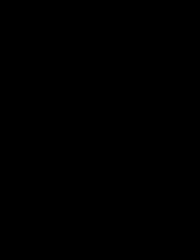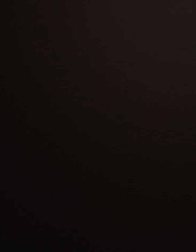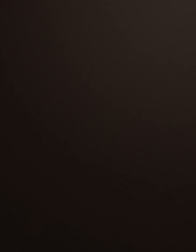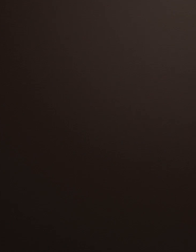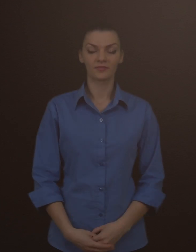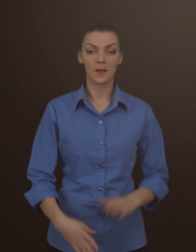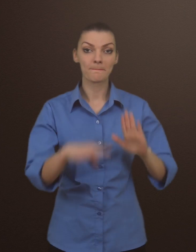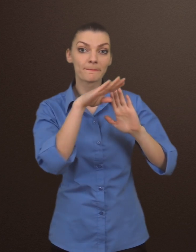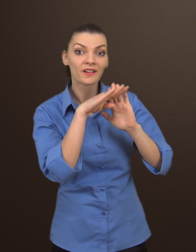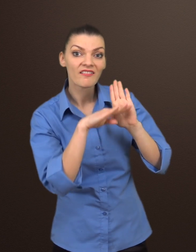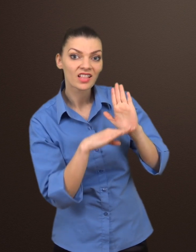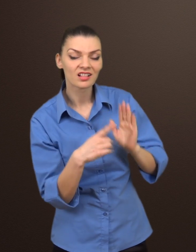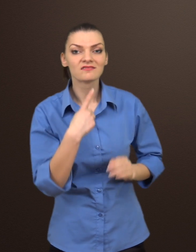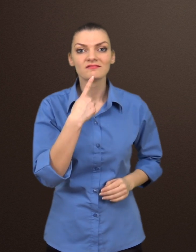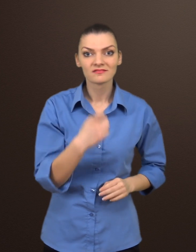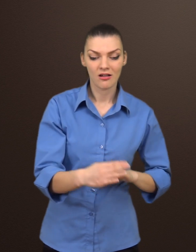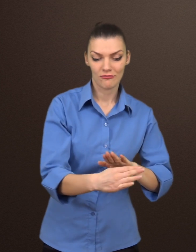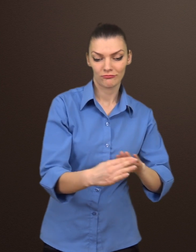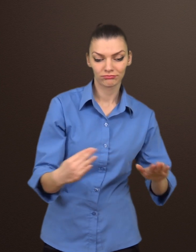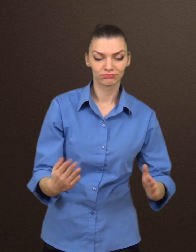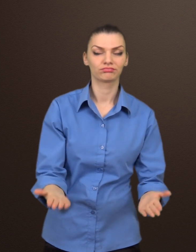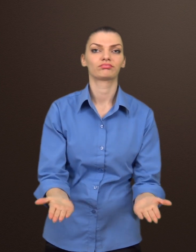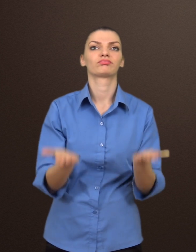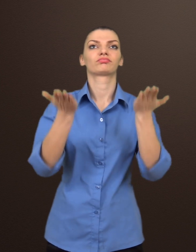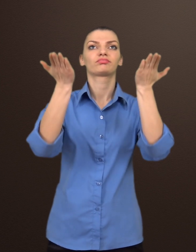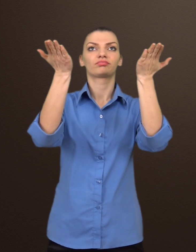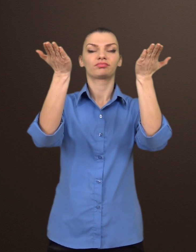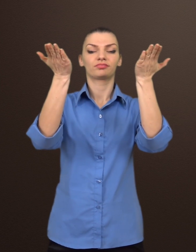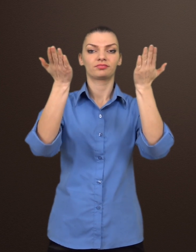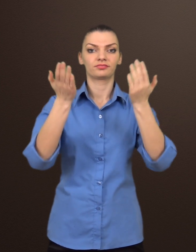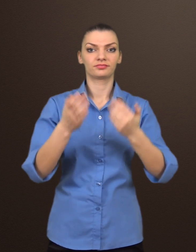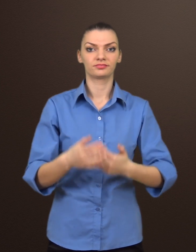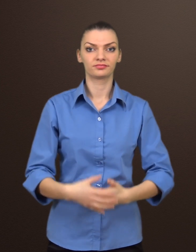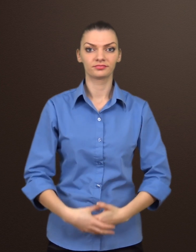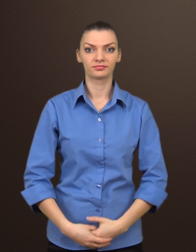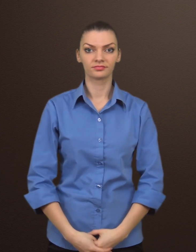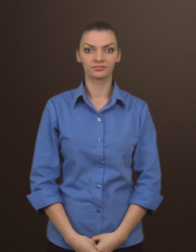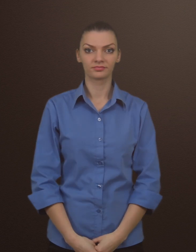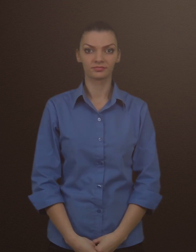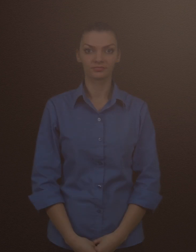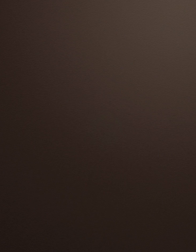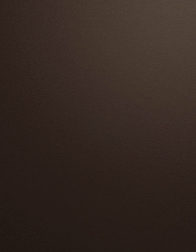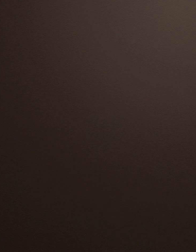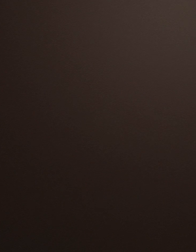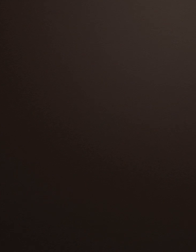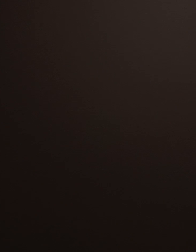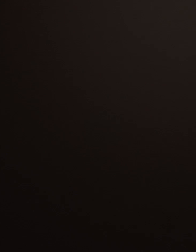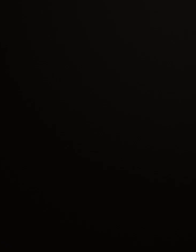Instructions for sacrifices